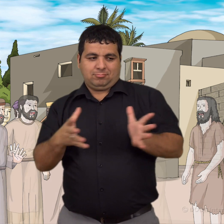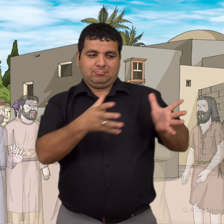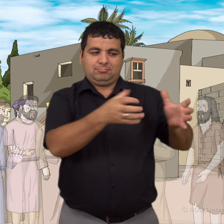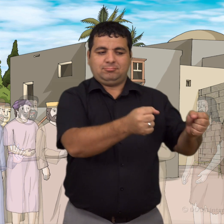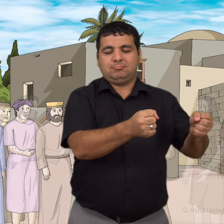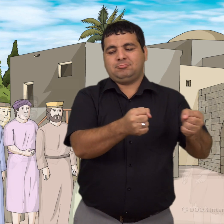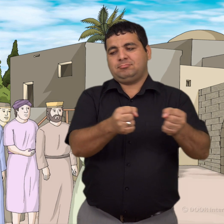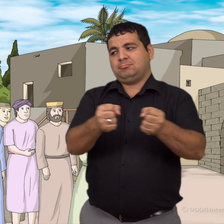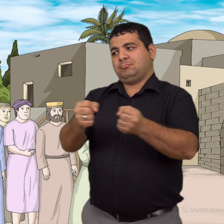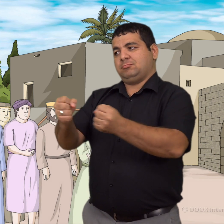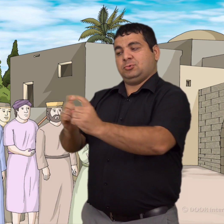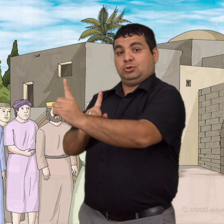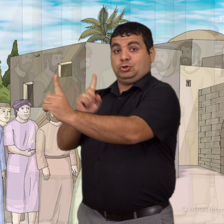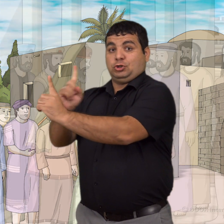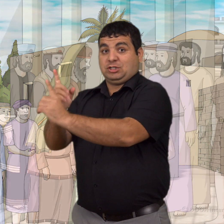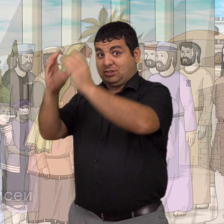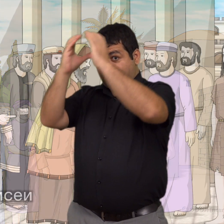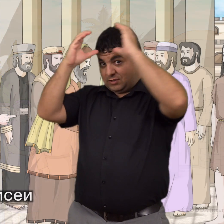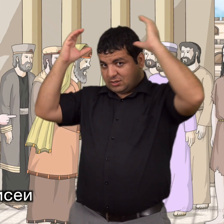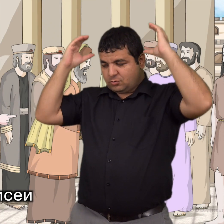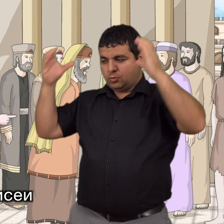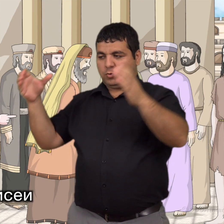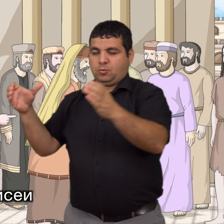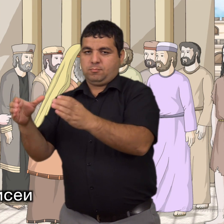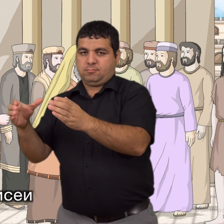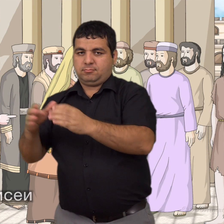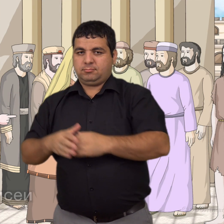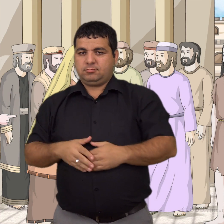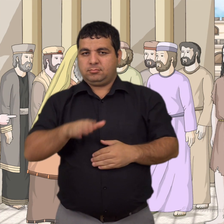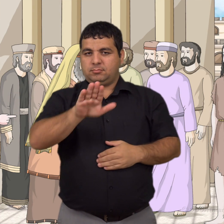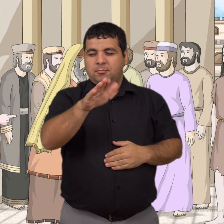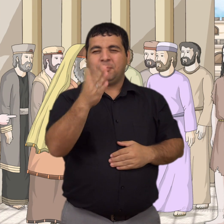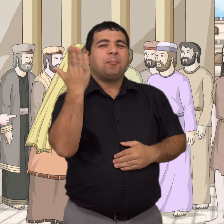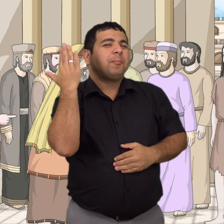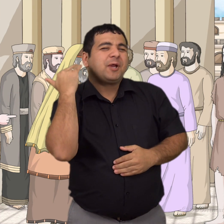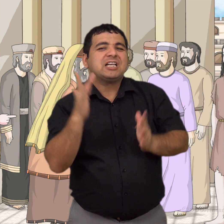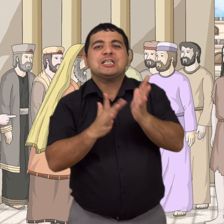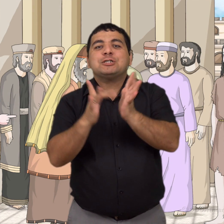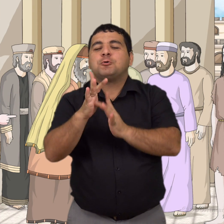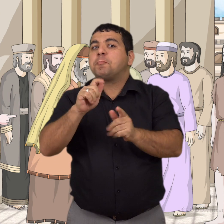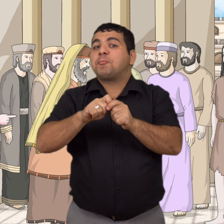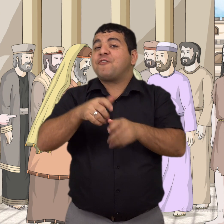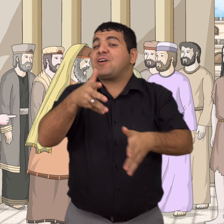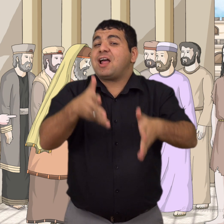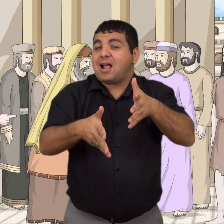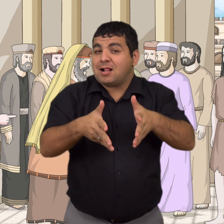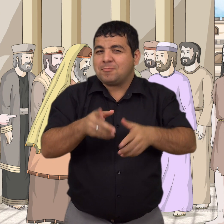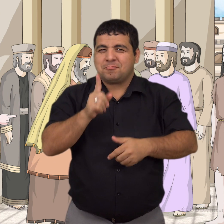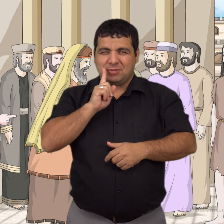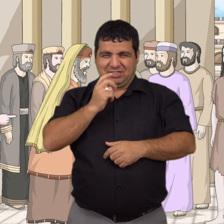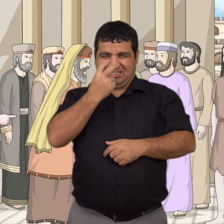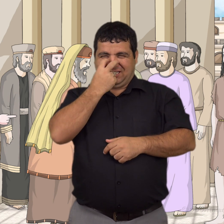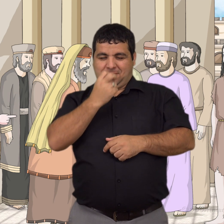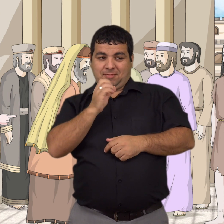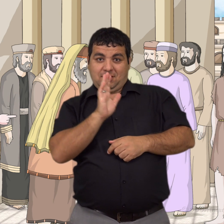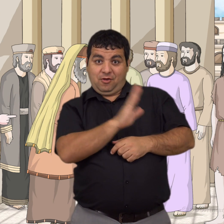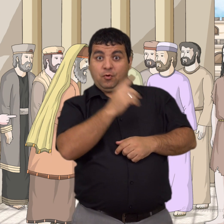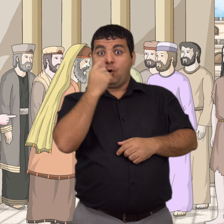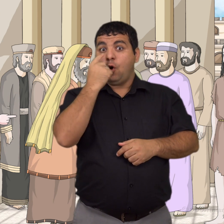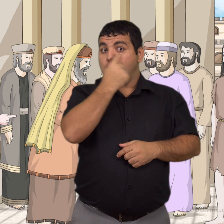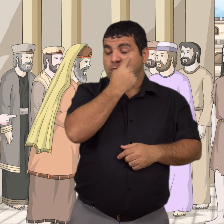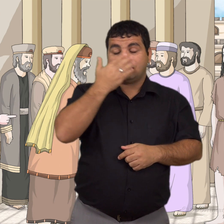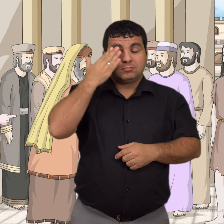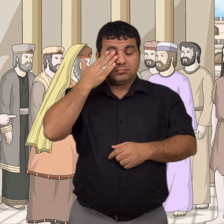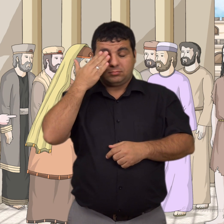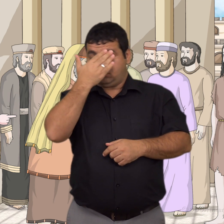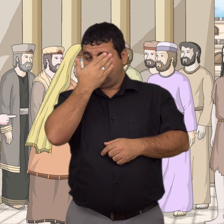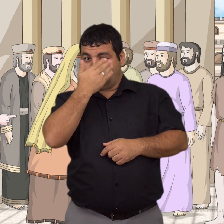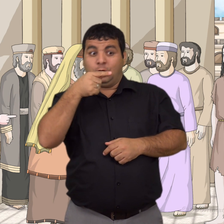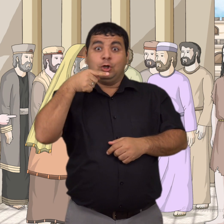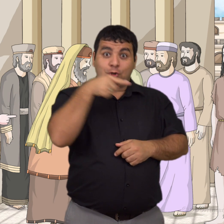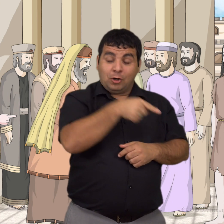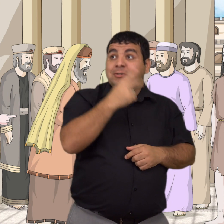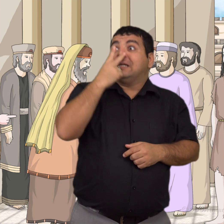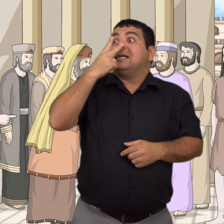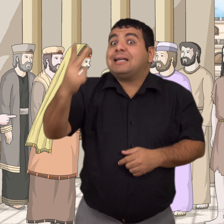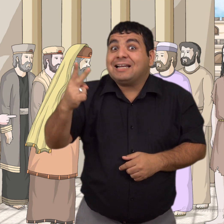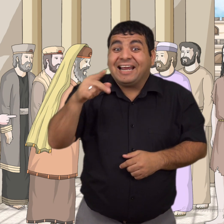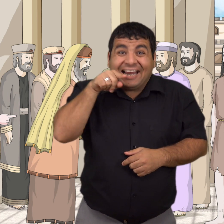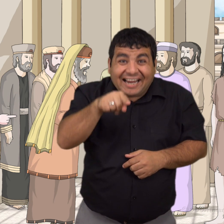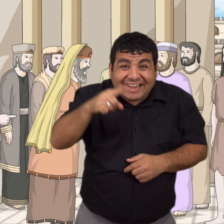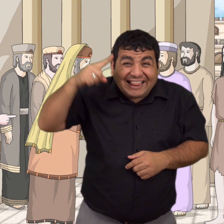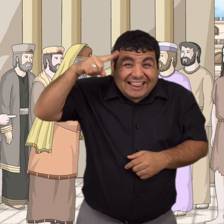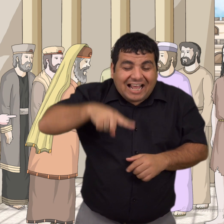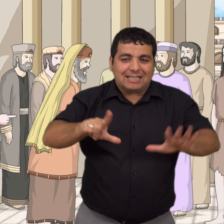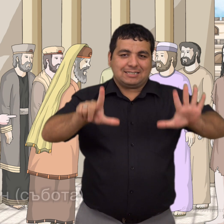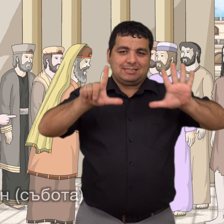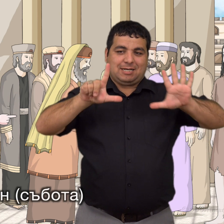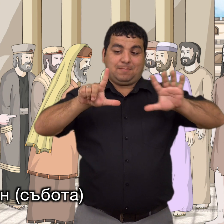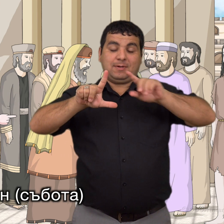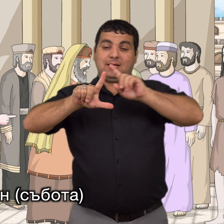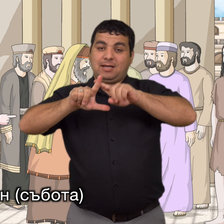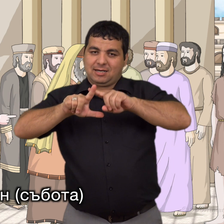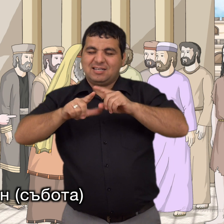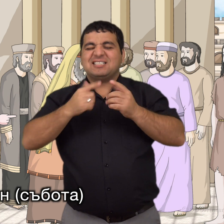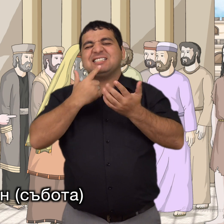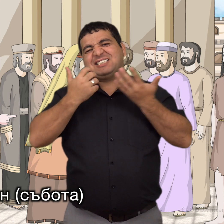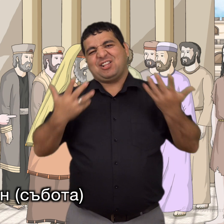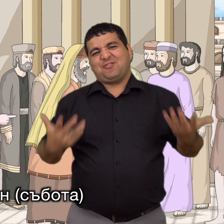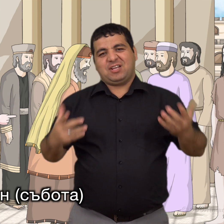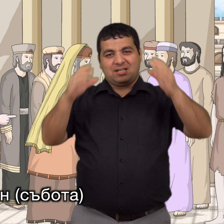They brought to the Pharisees the man who had been blind.